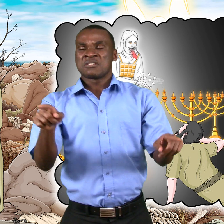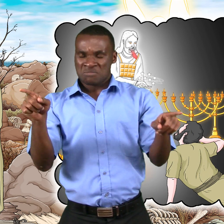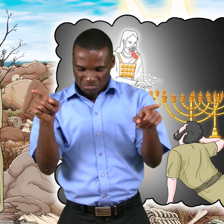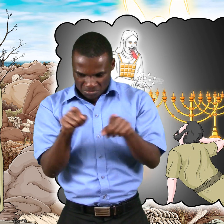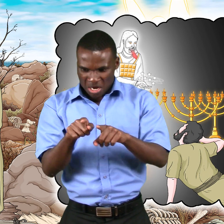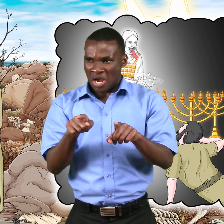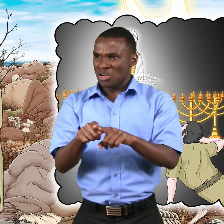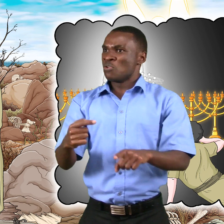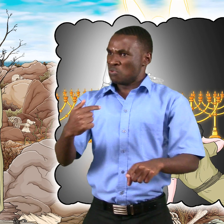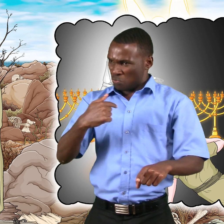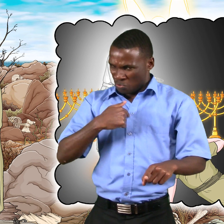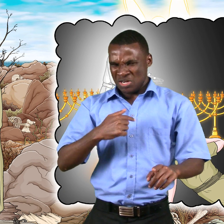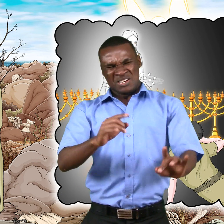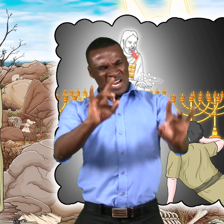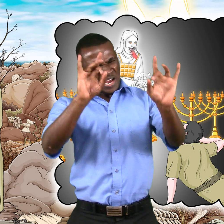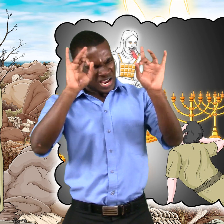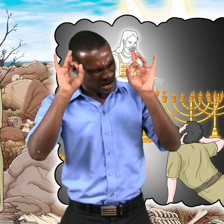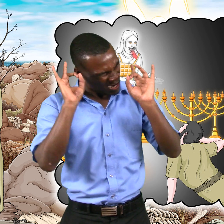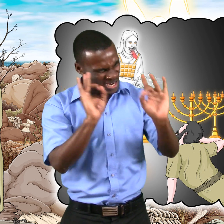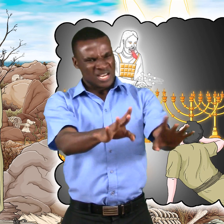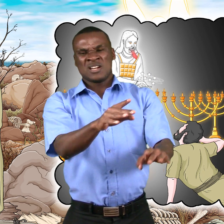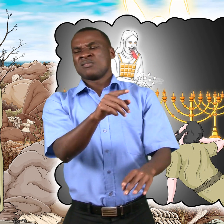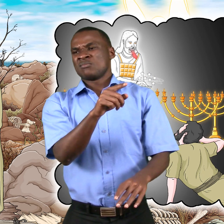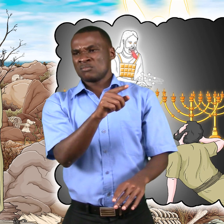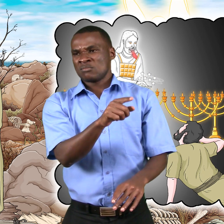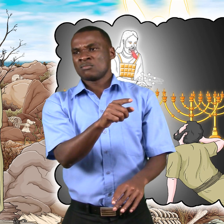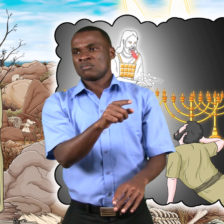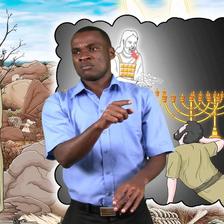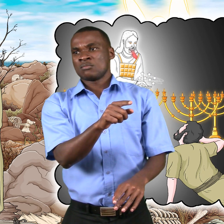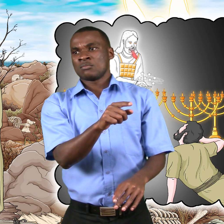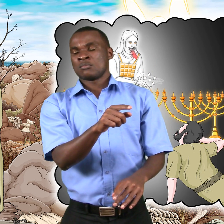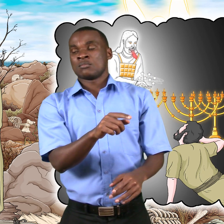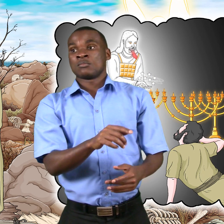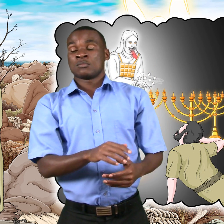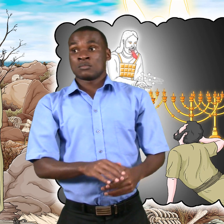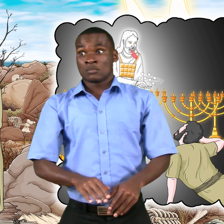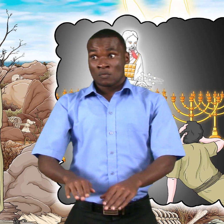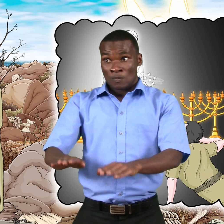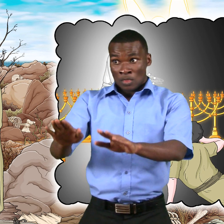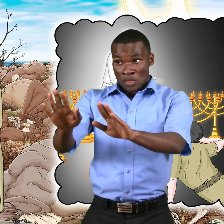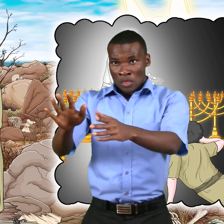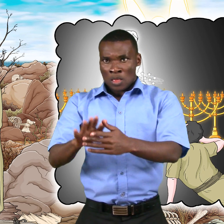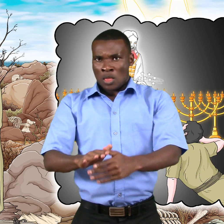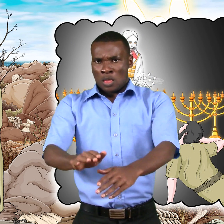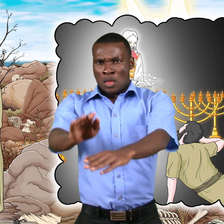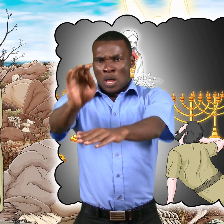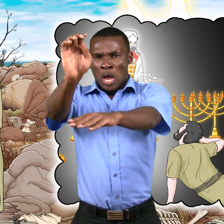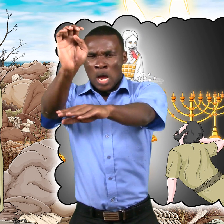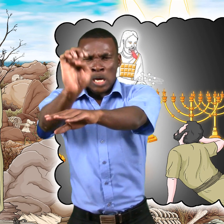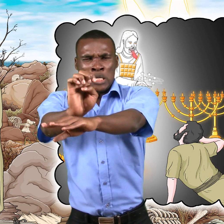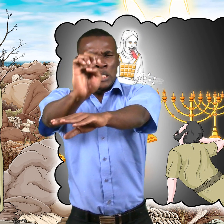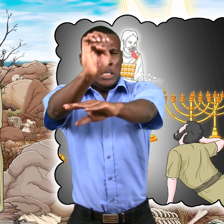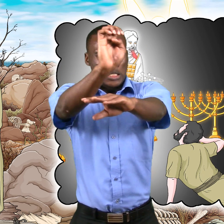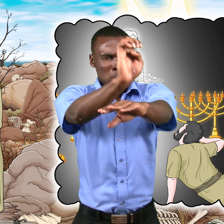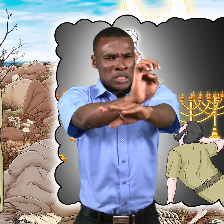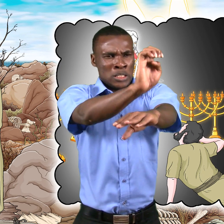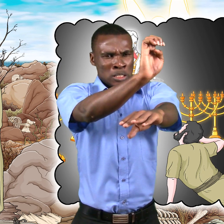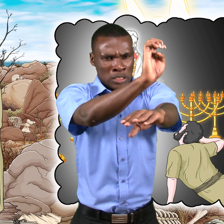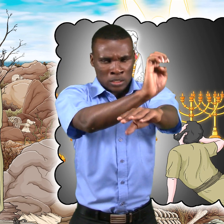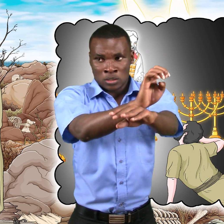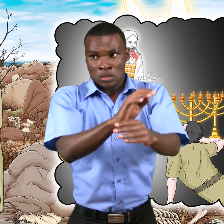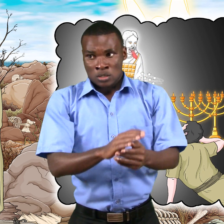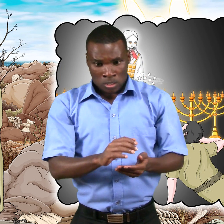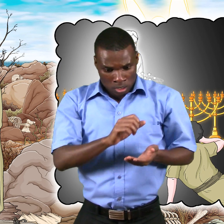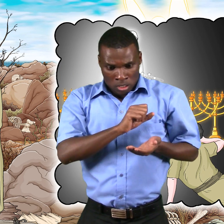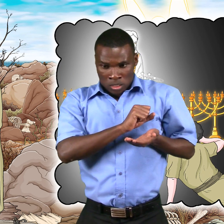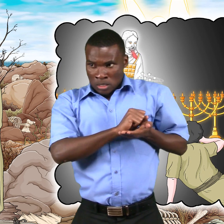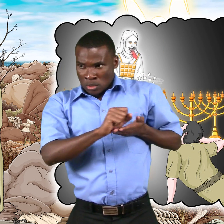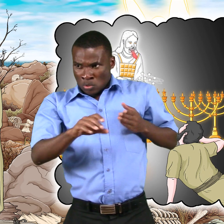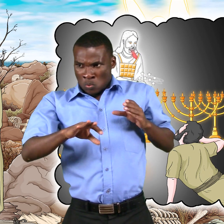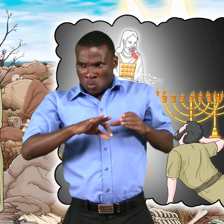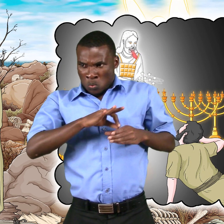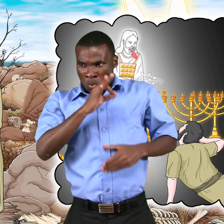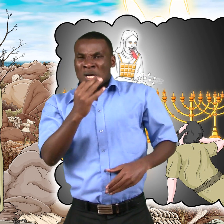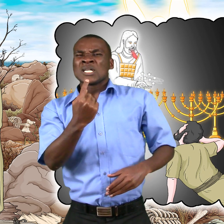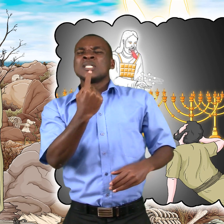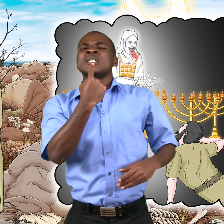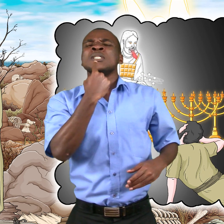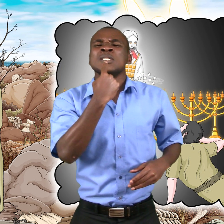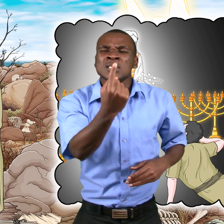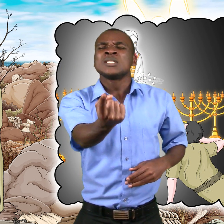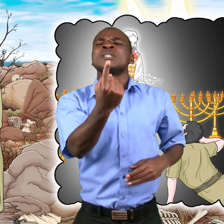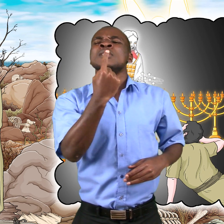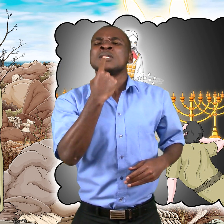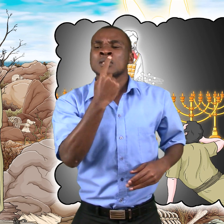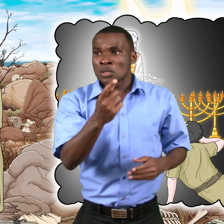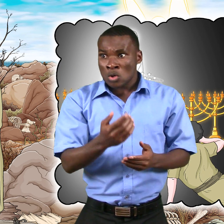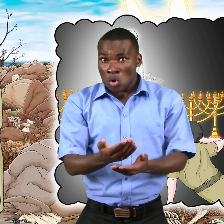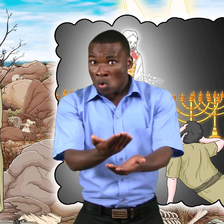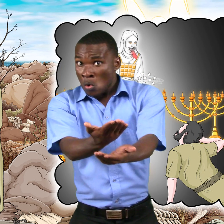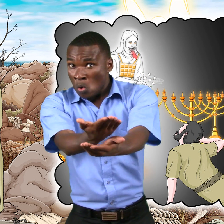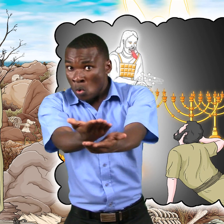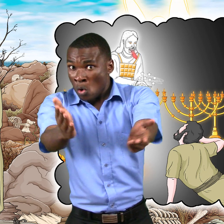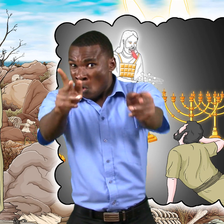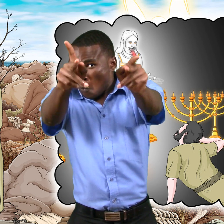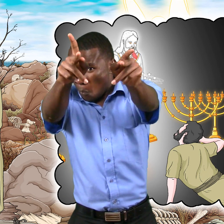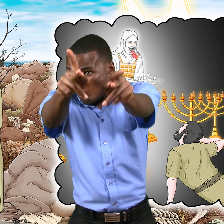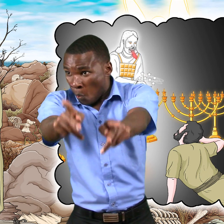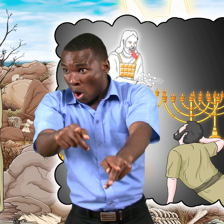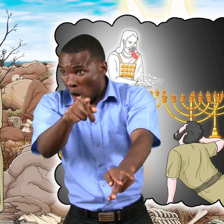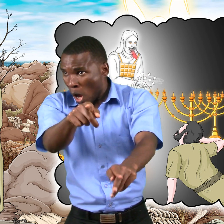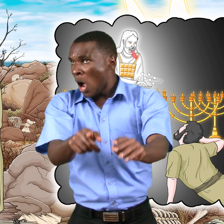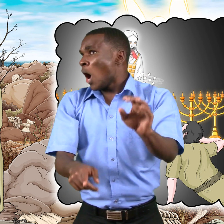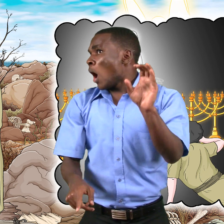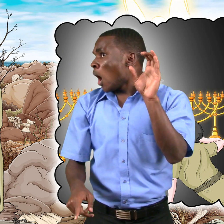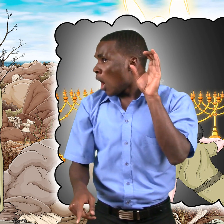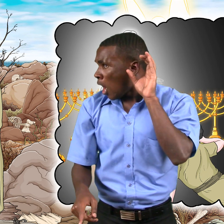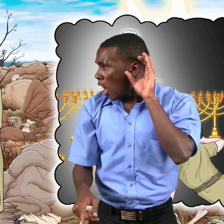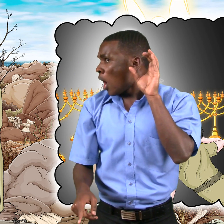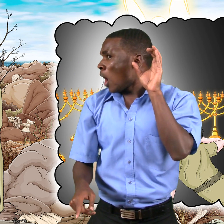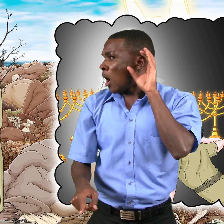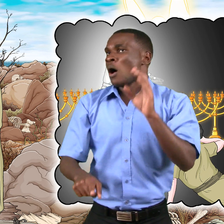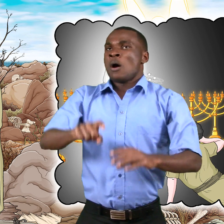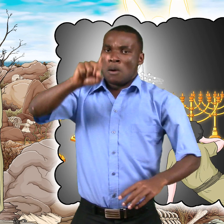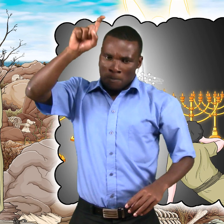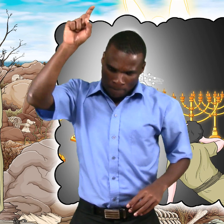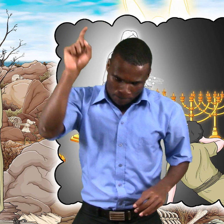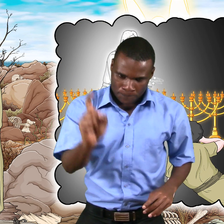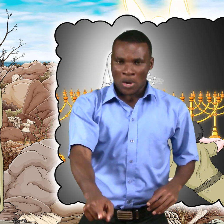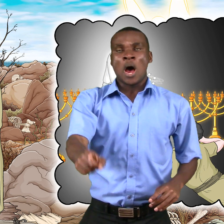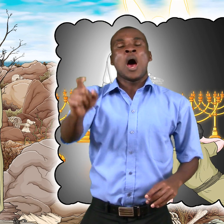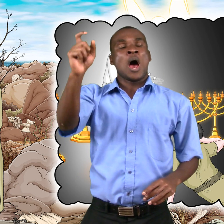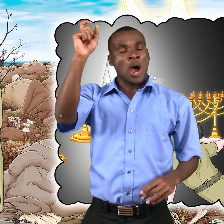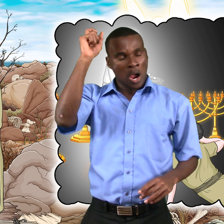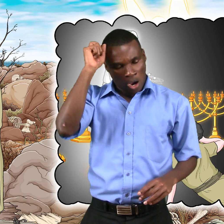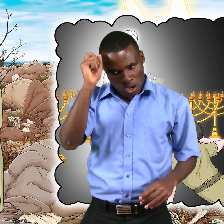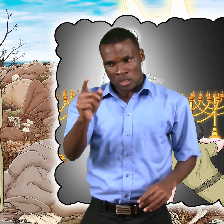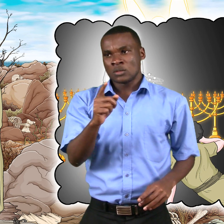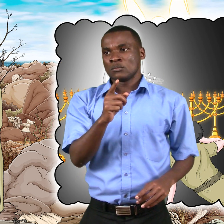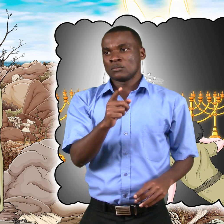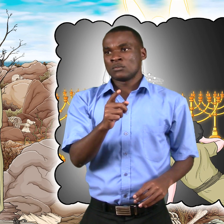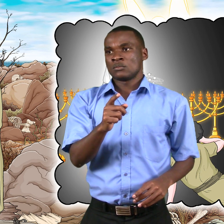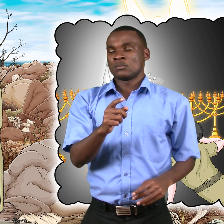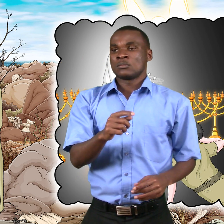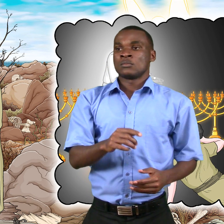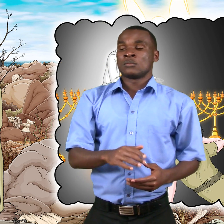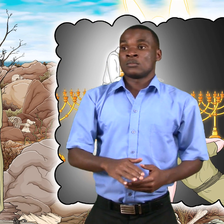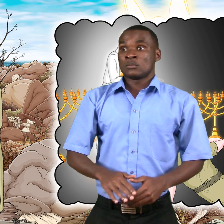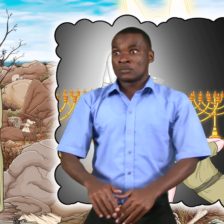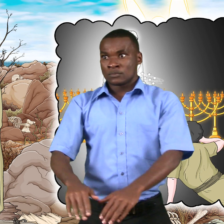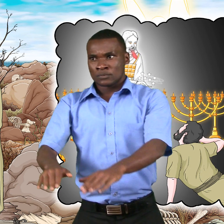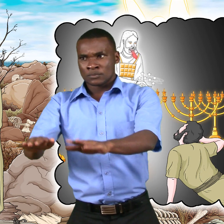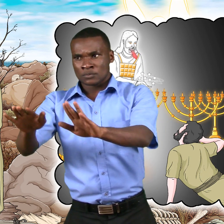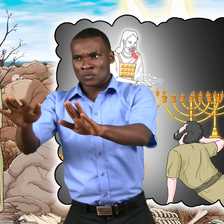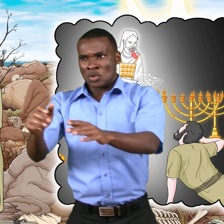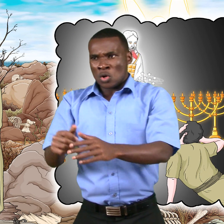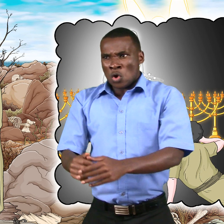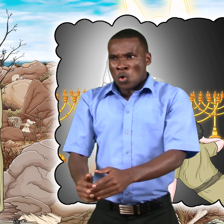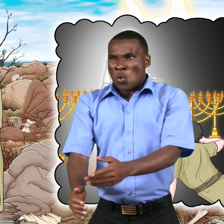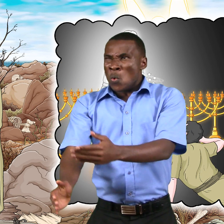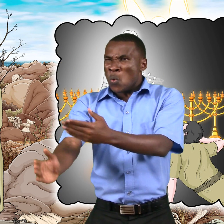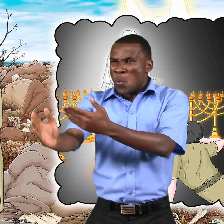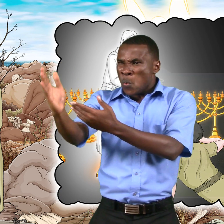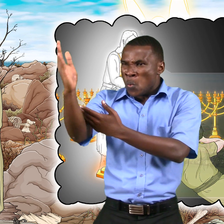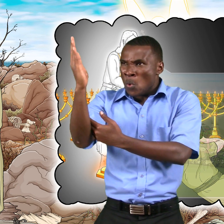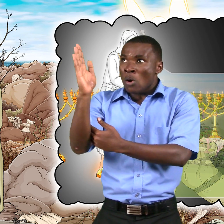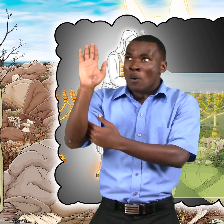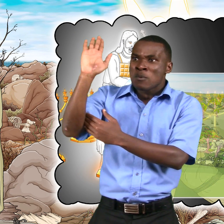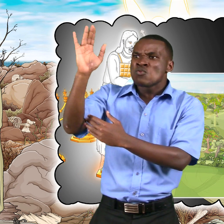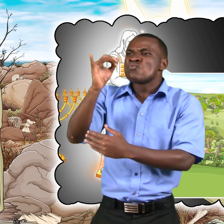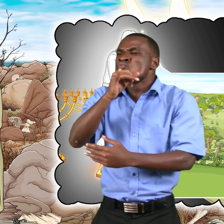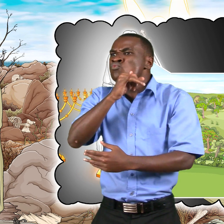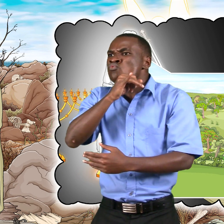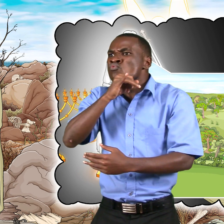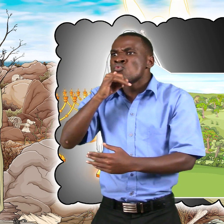He who has an ear, let him hear what the Spirit says to the churches.